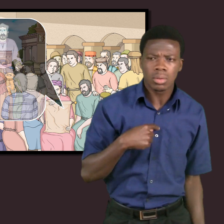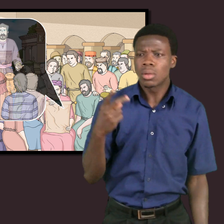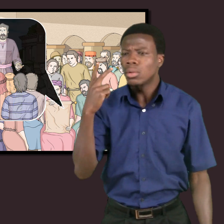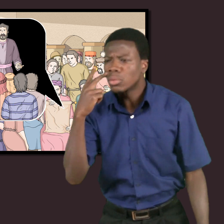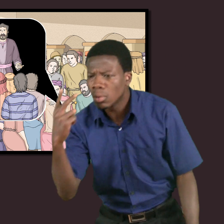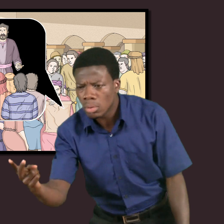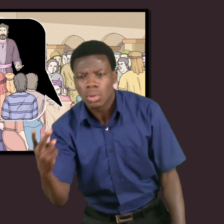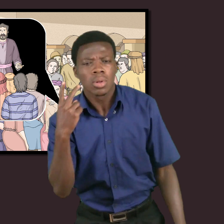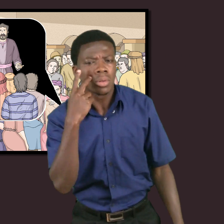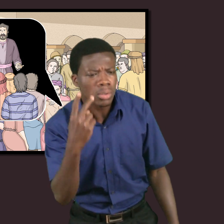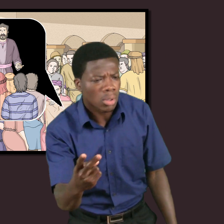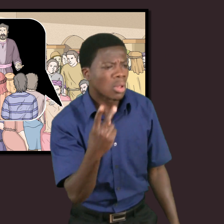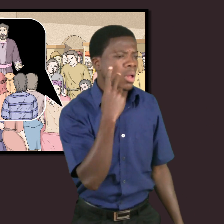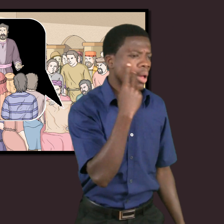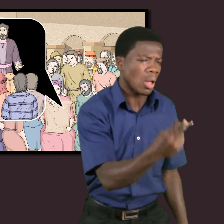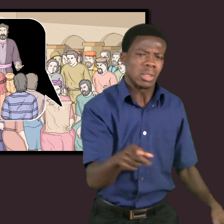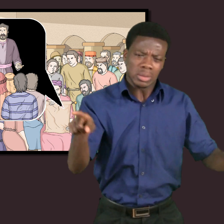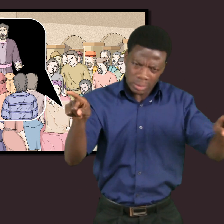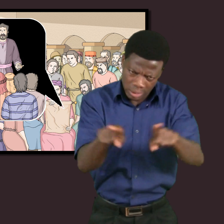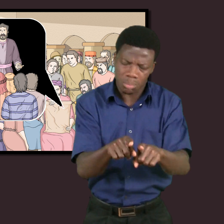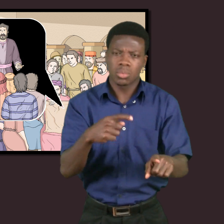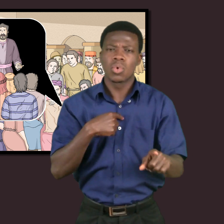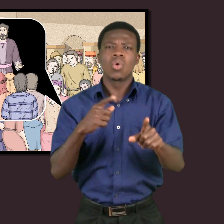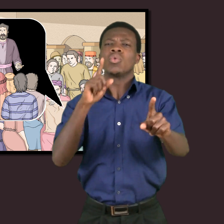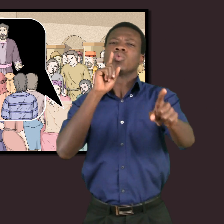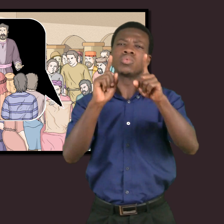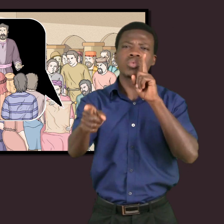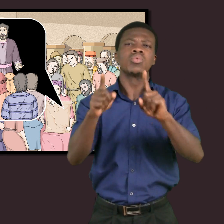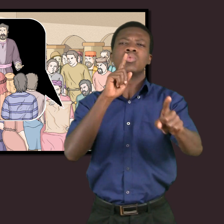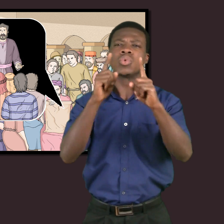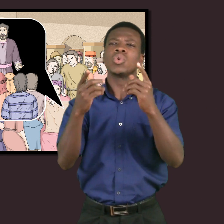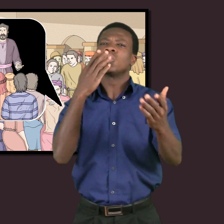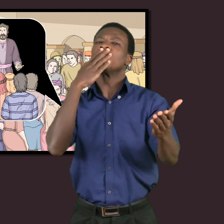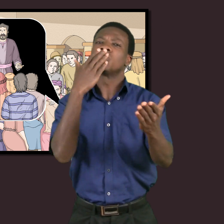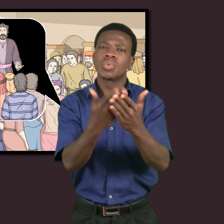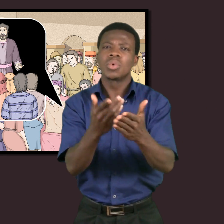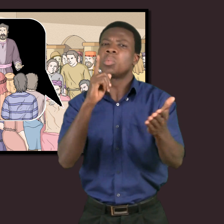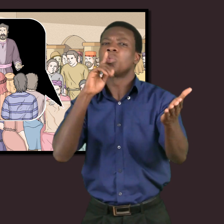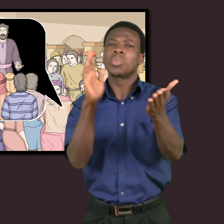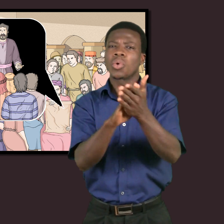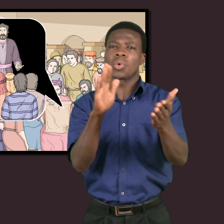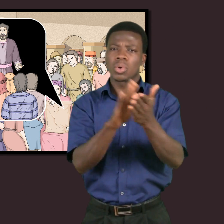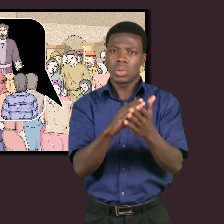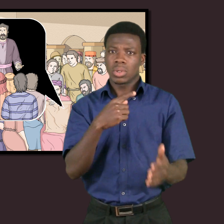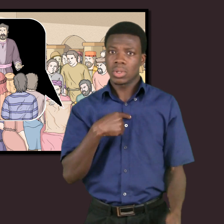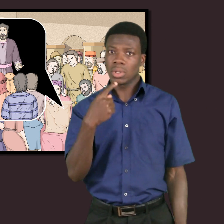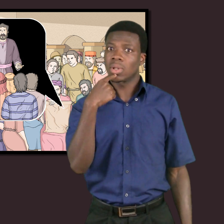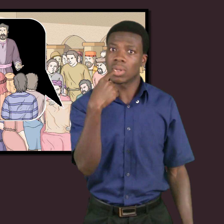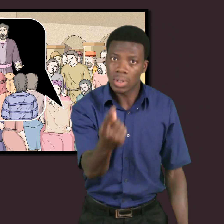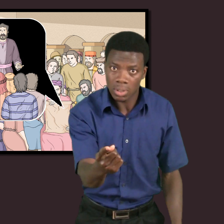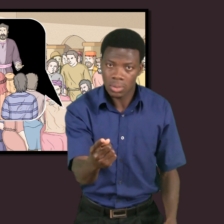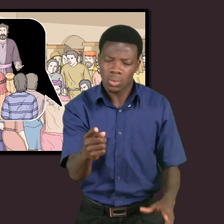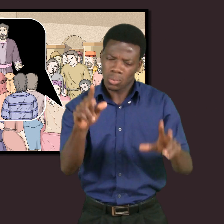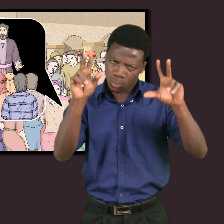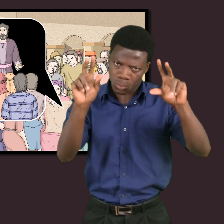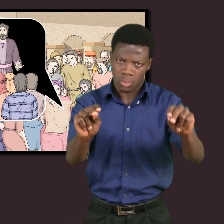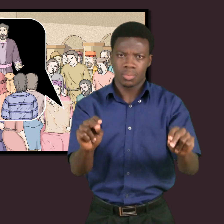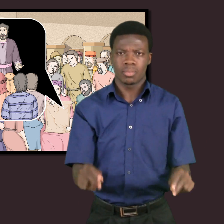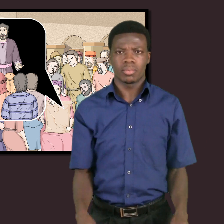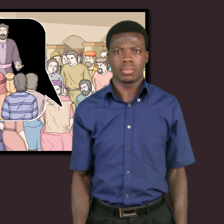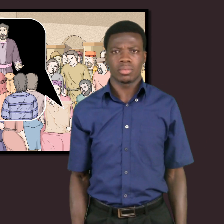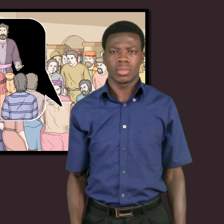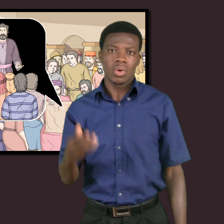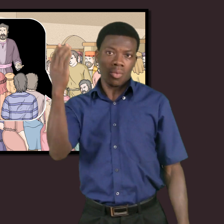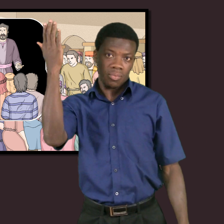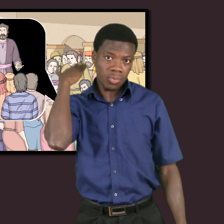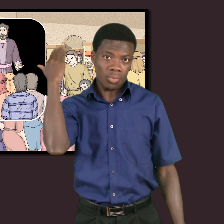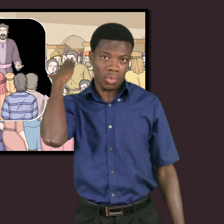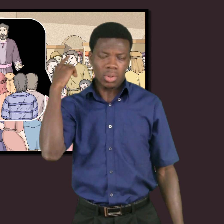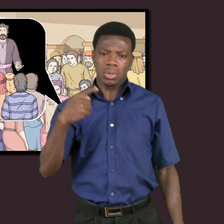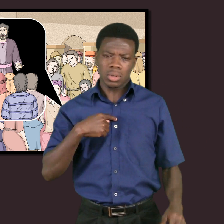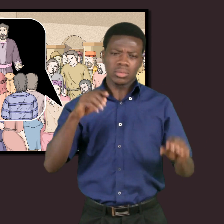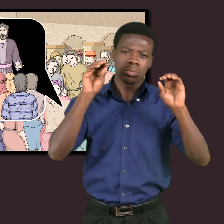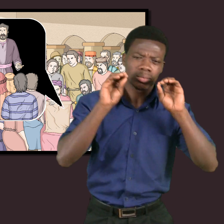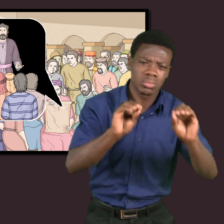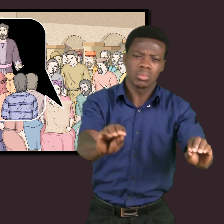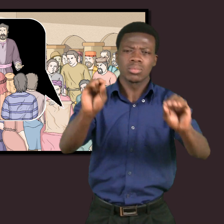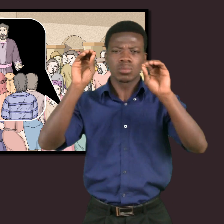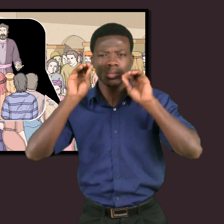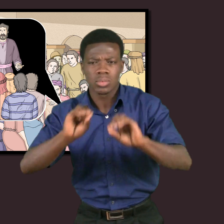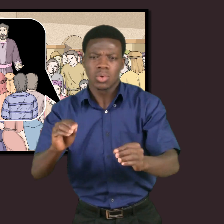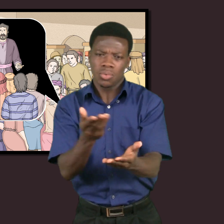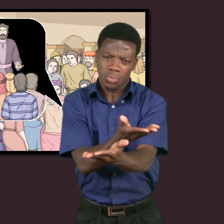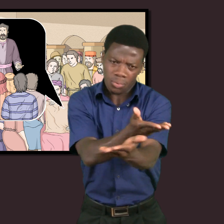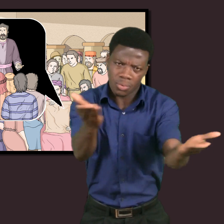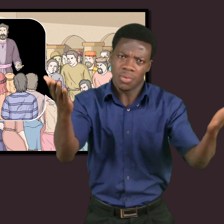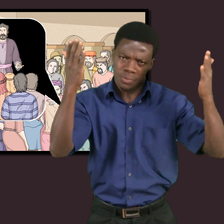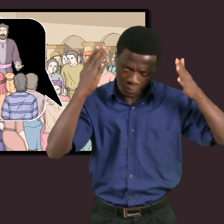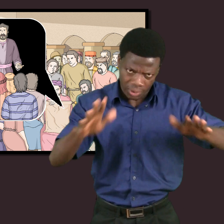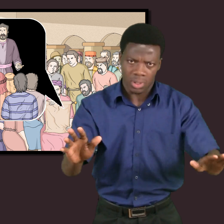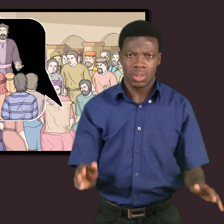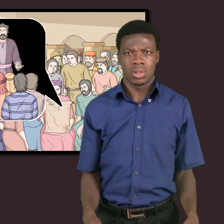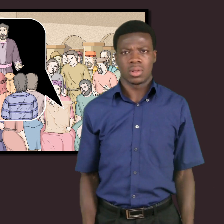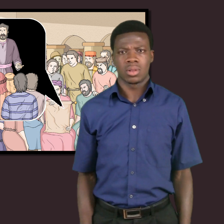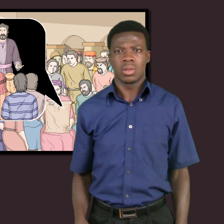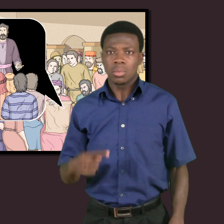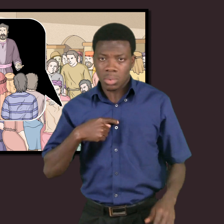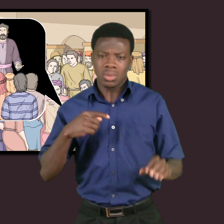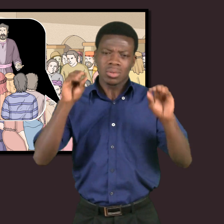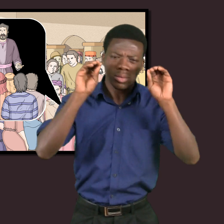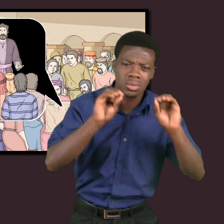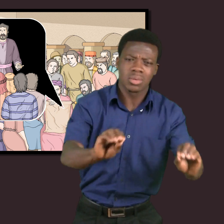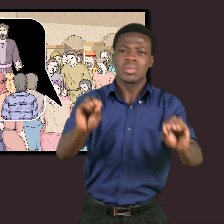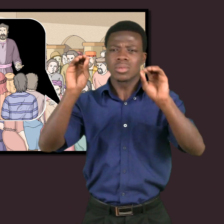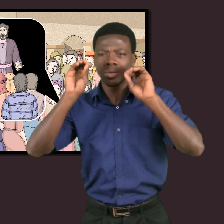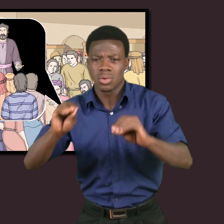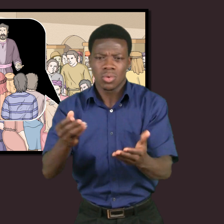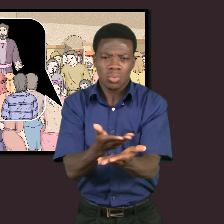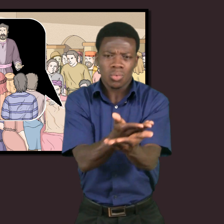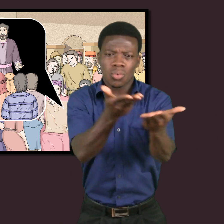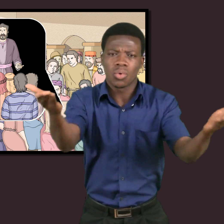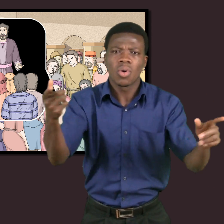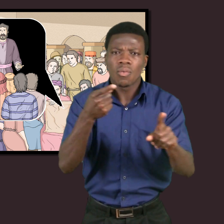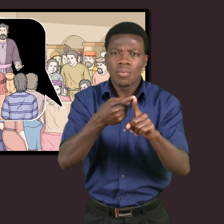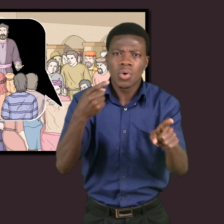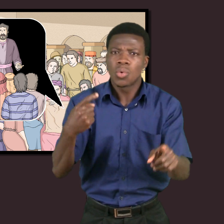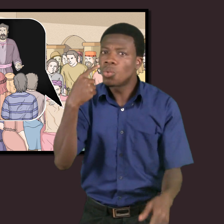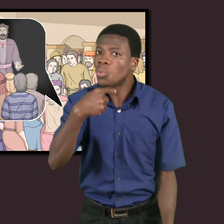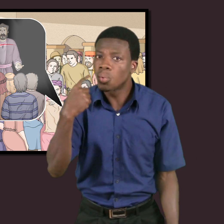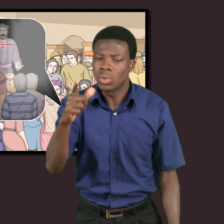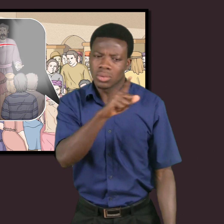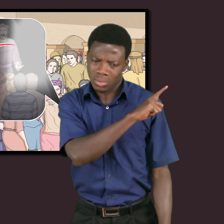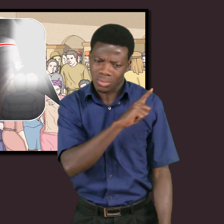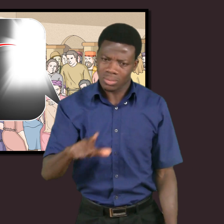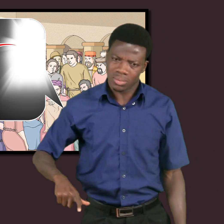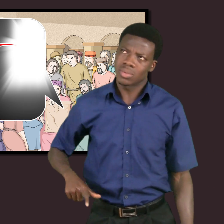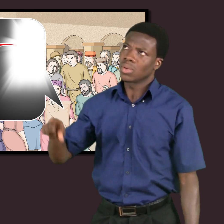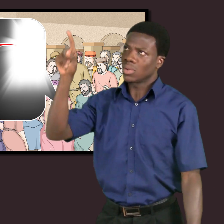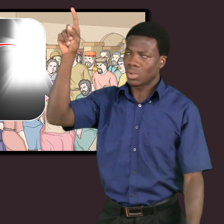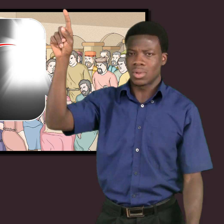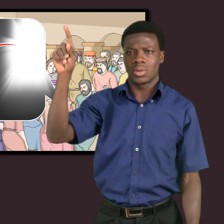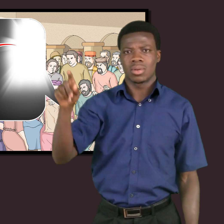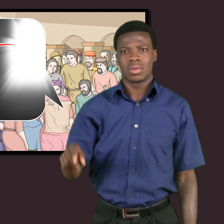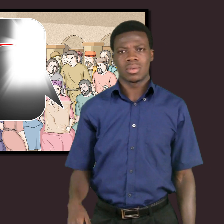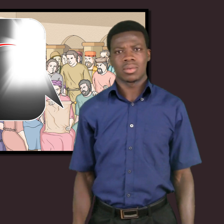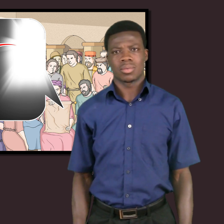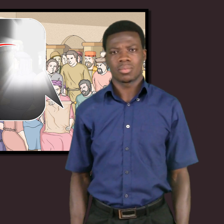What can I say to you? Shall I praise you for this? No, I will not!